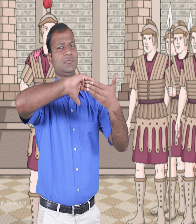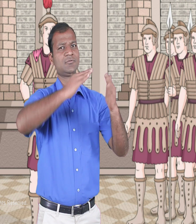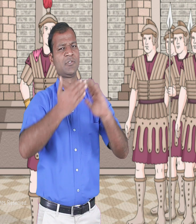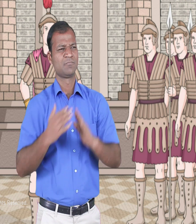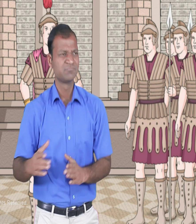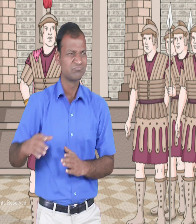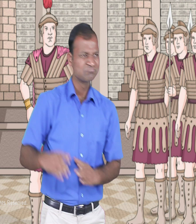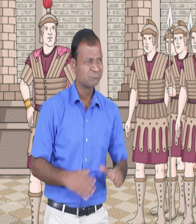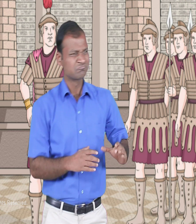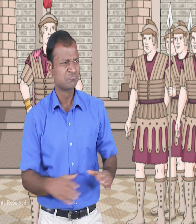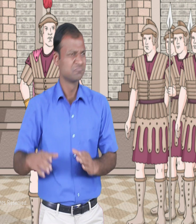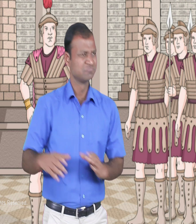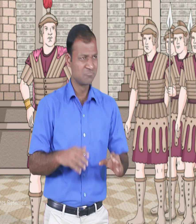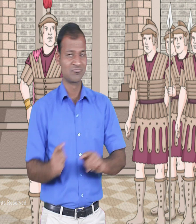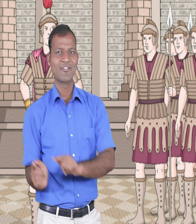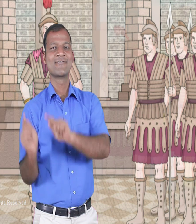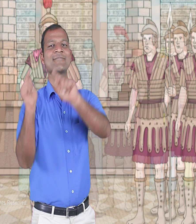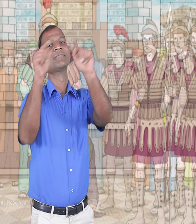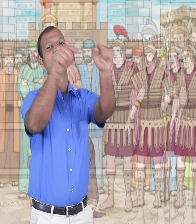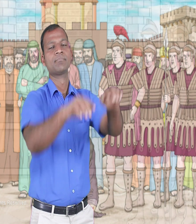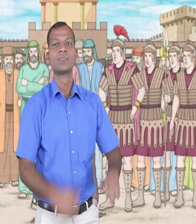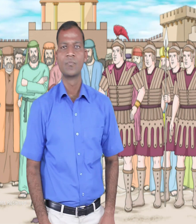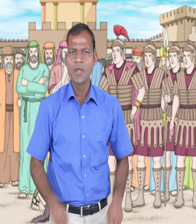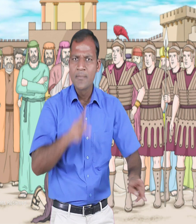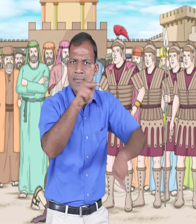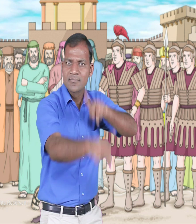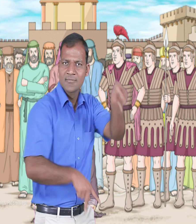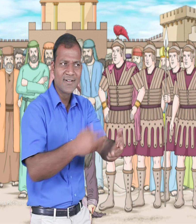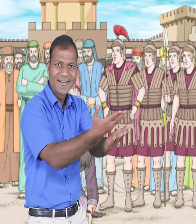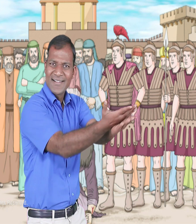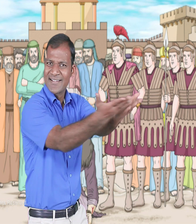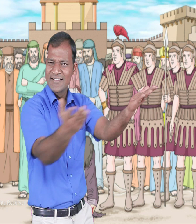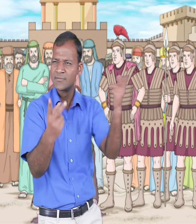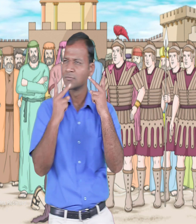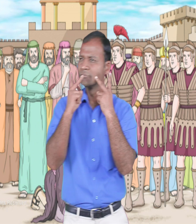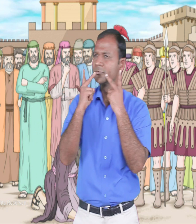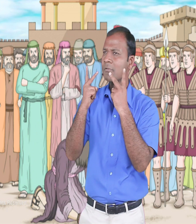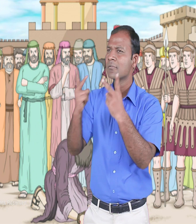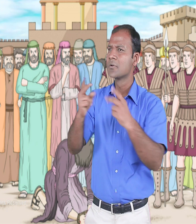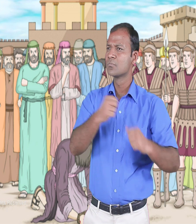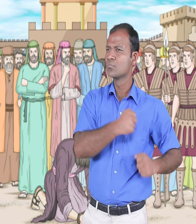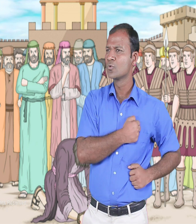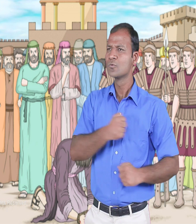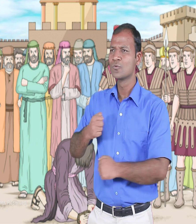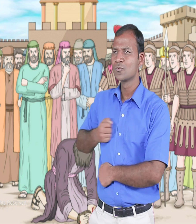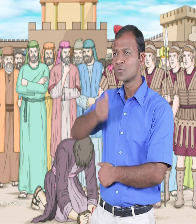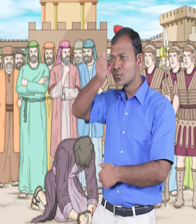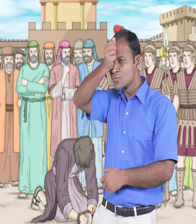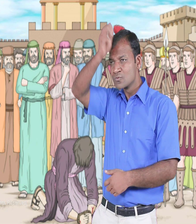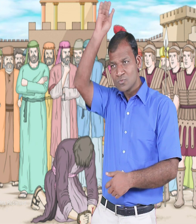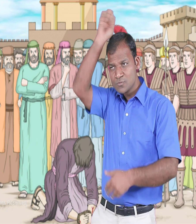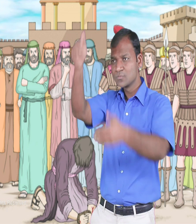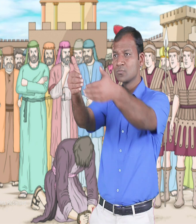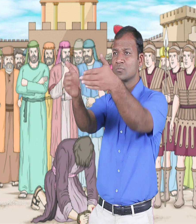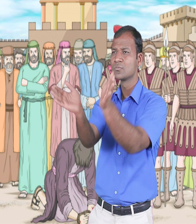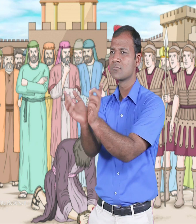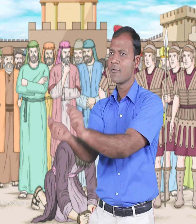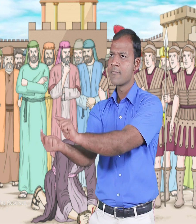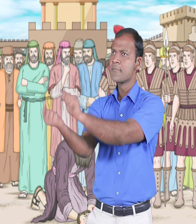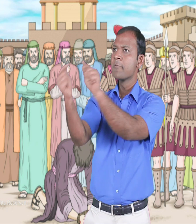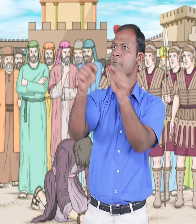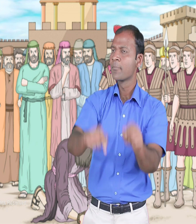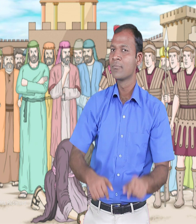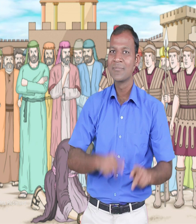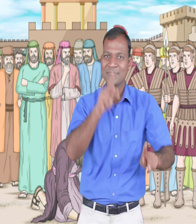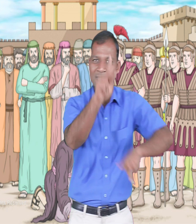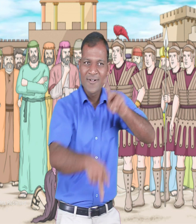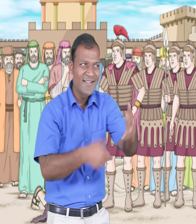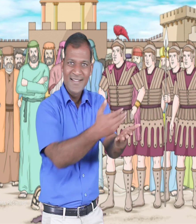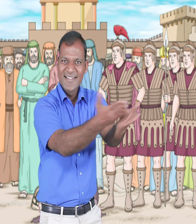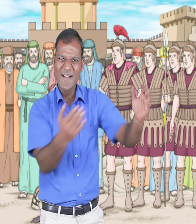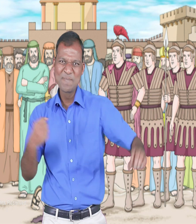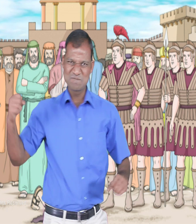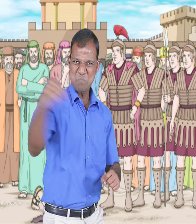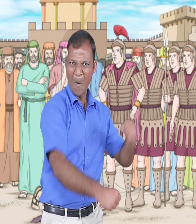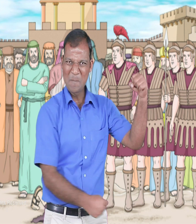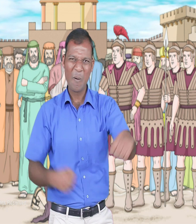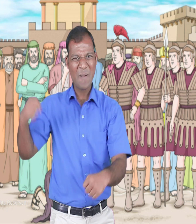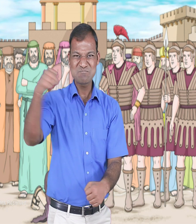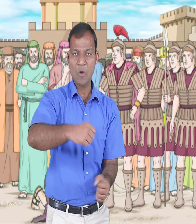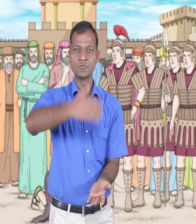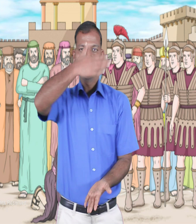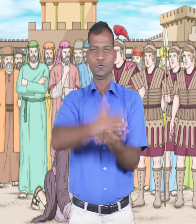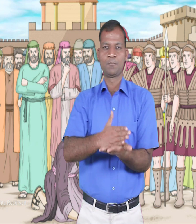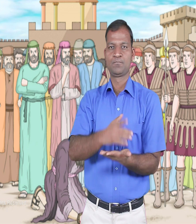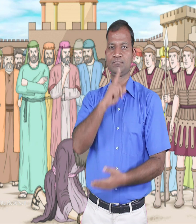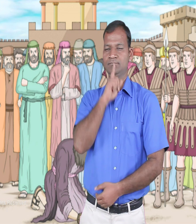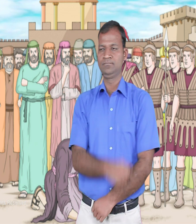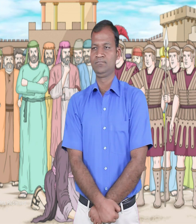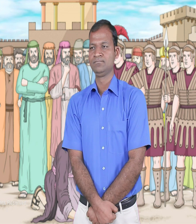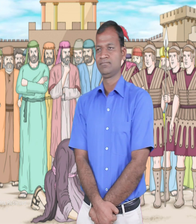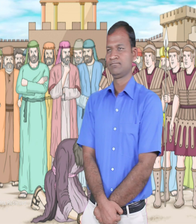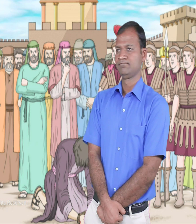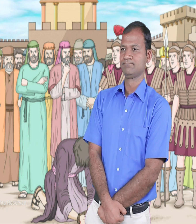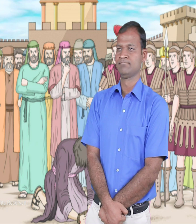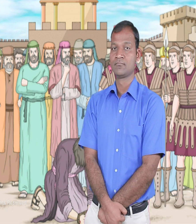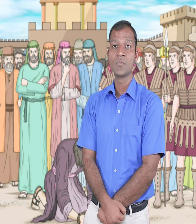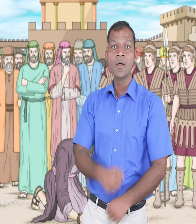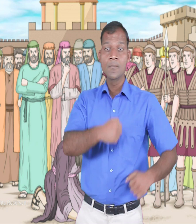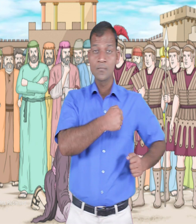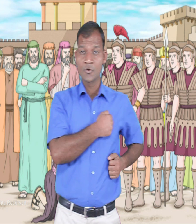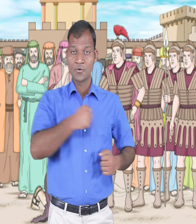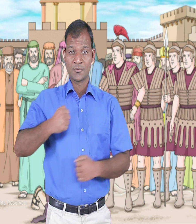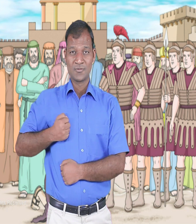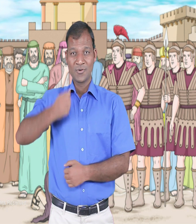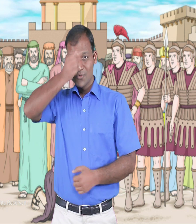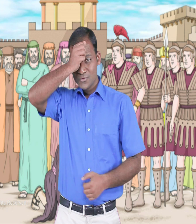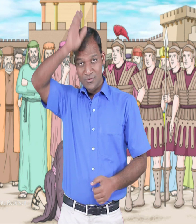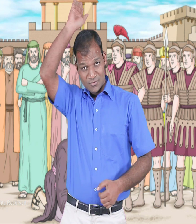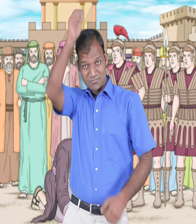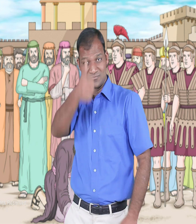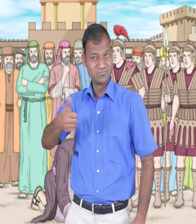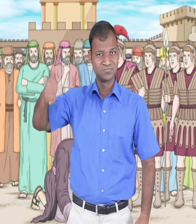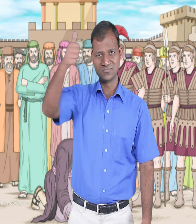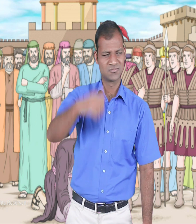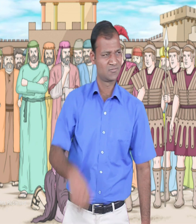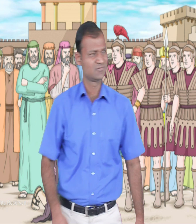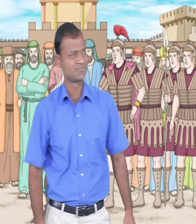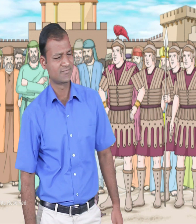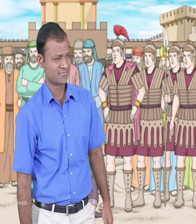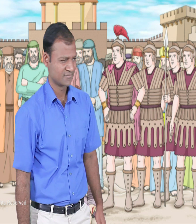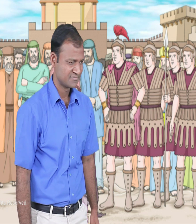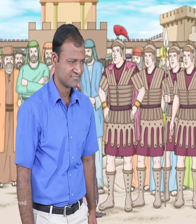Immediately he took some soldiers and centurions and ran down to the crowd.